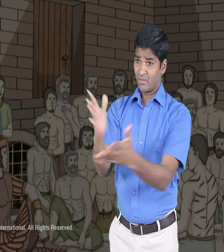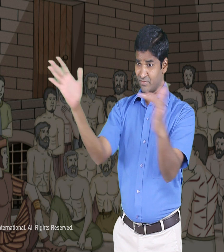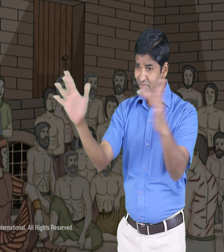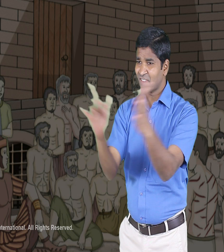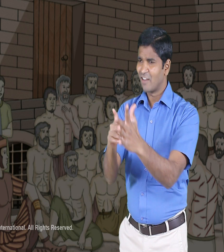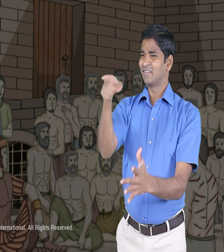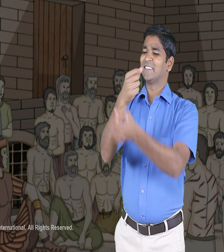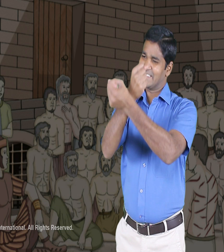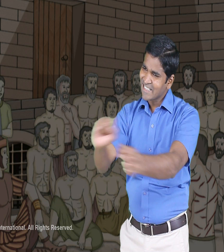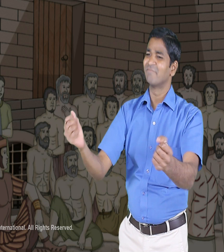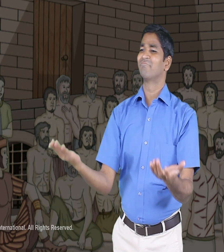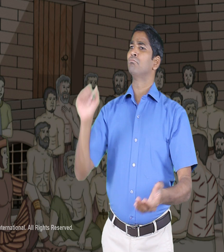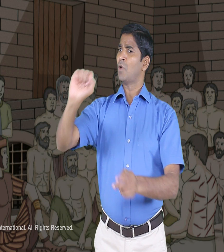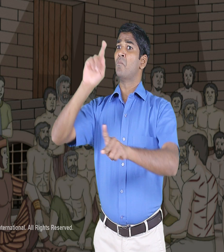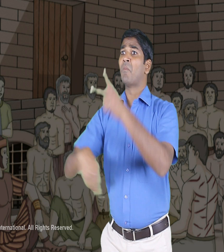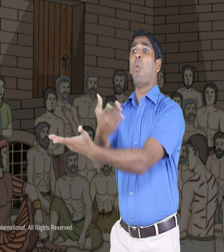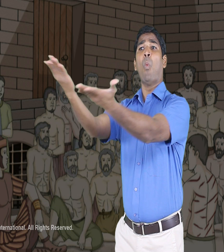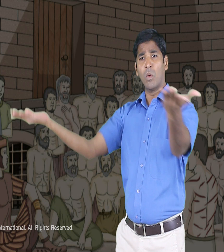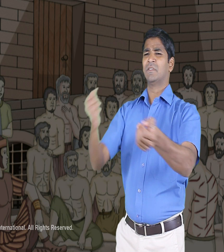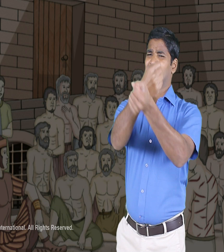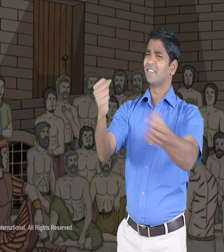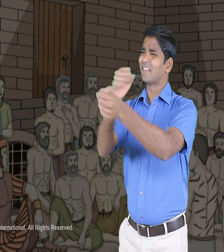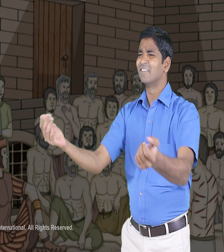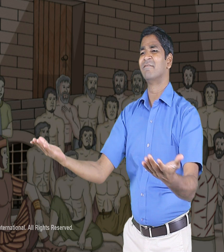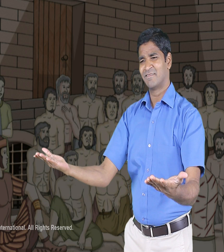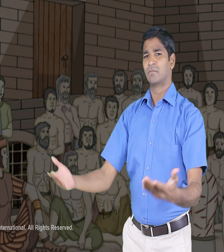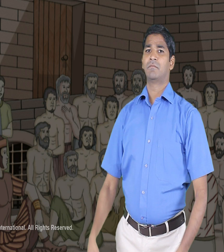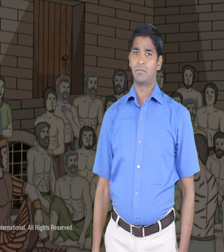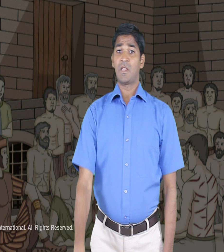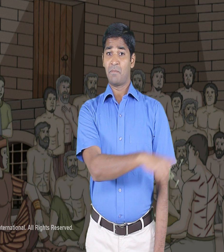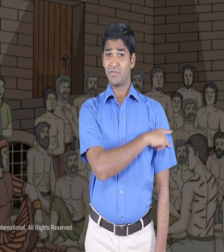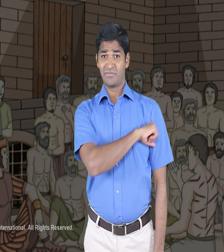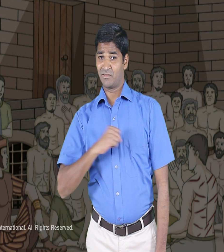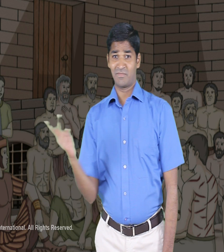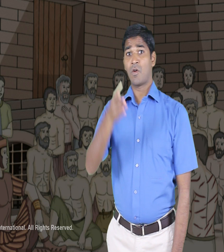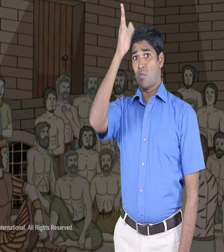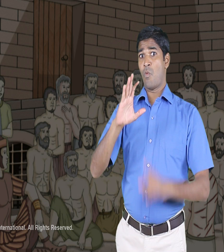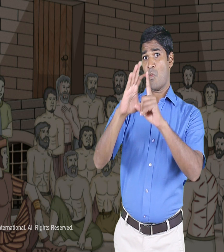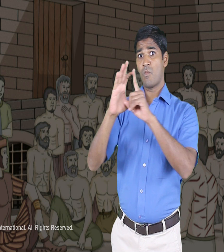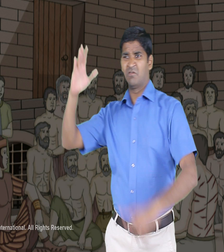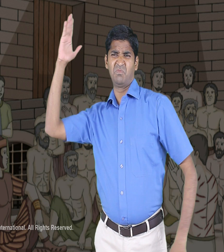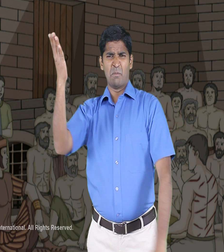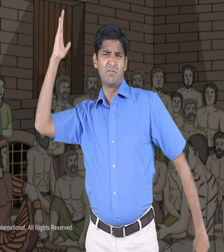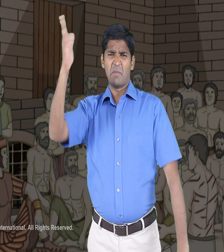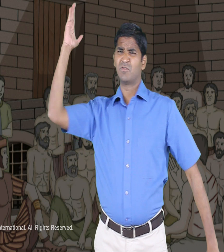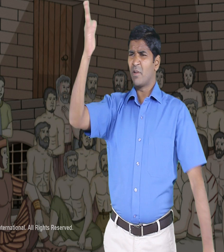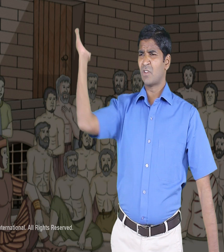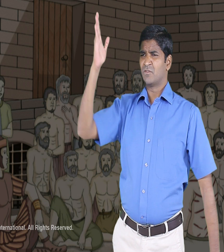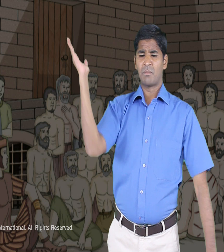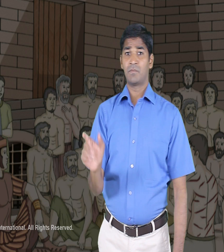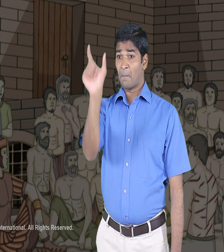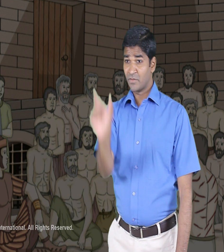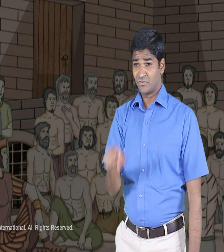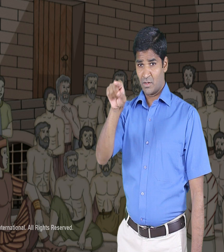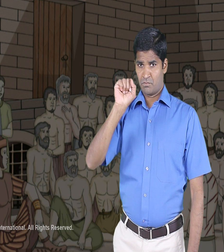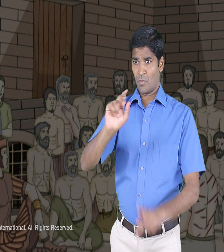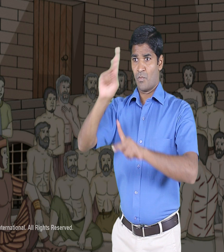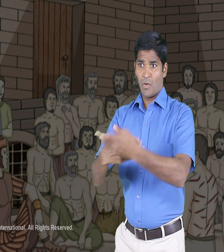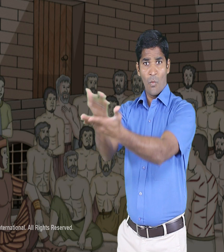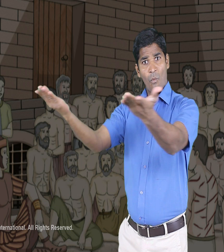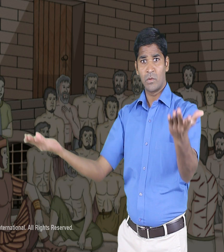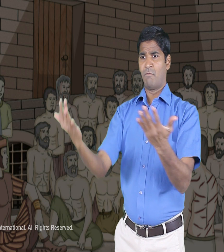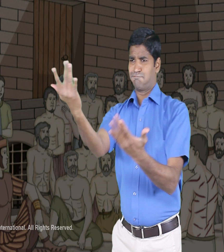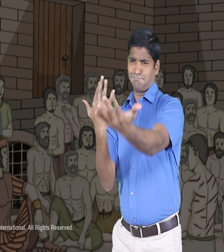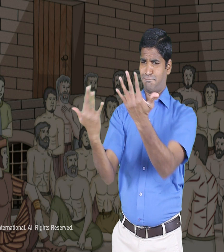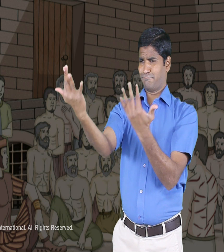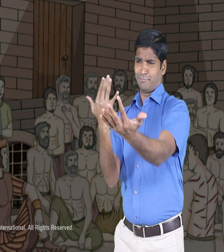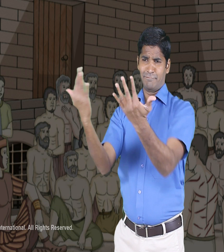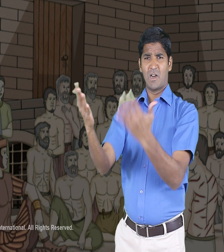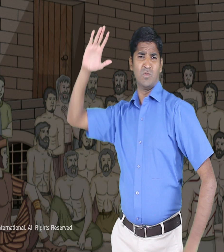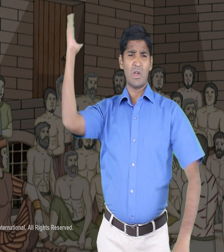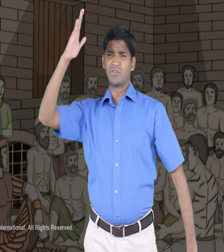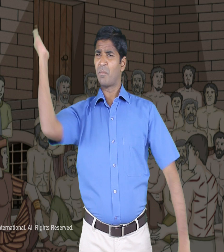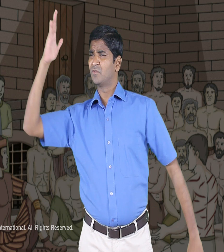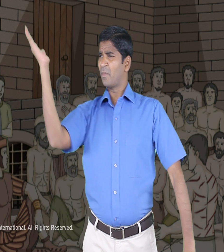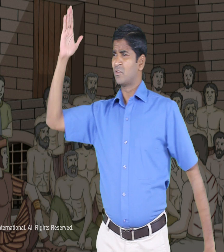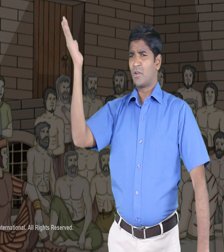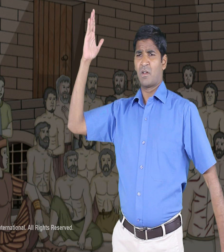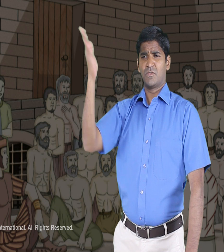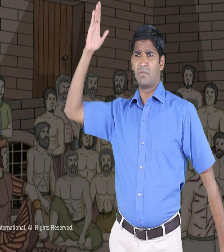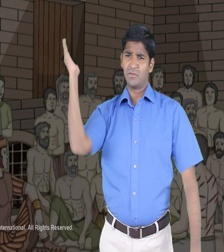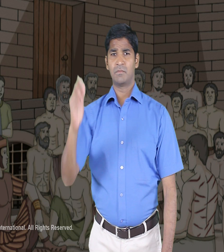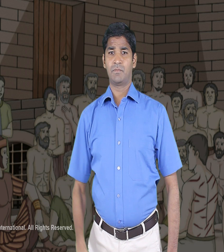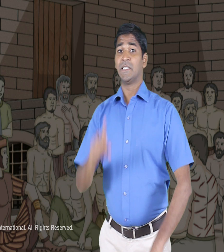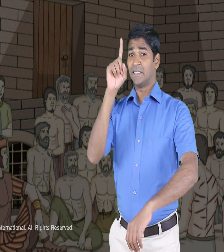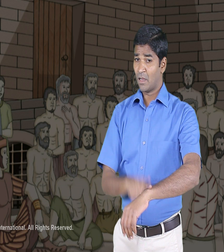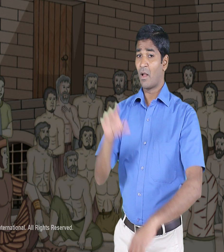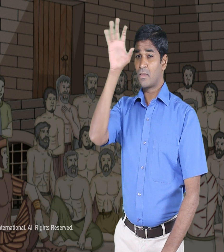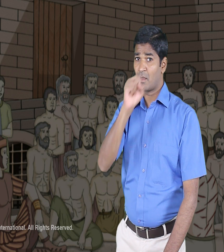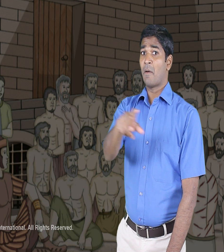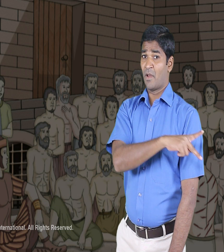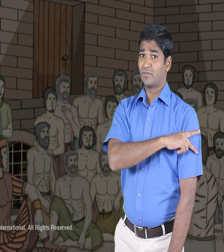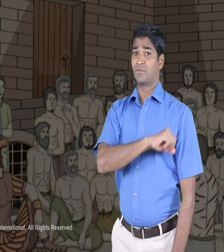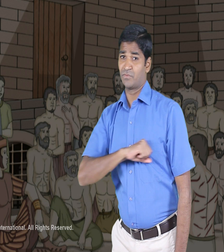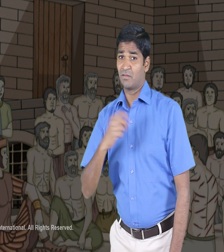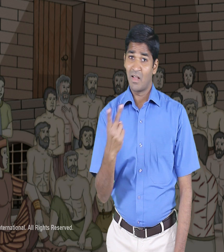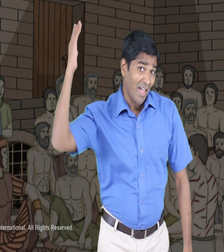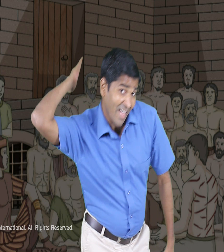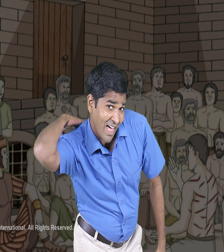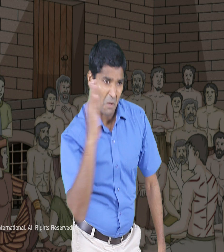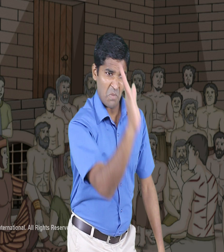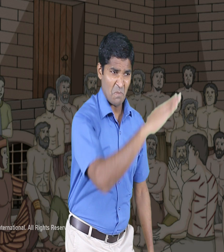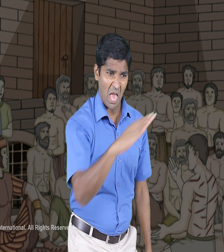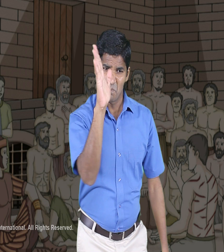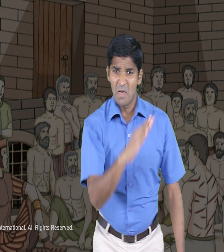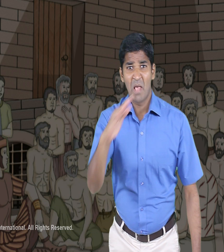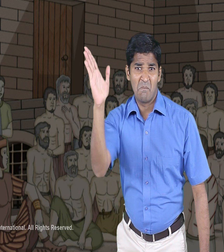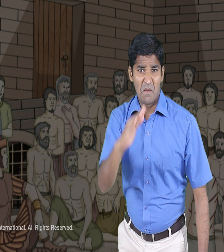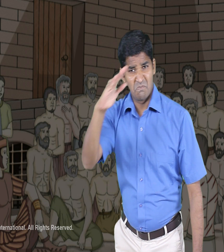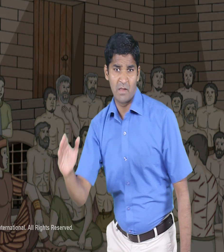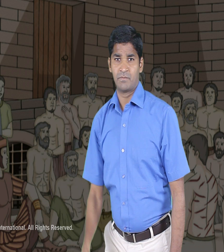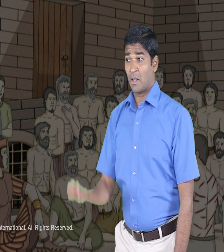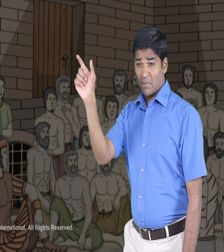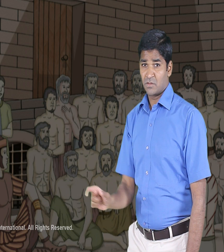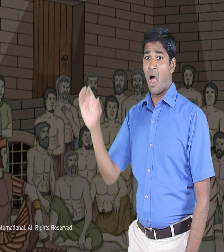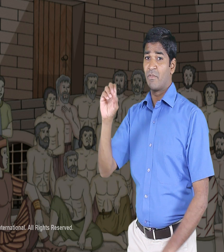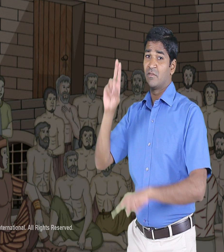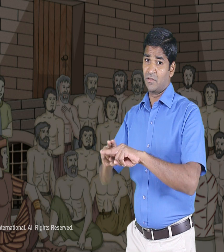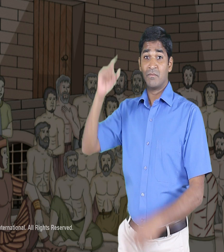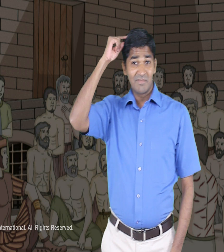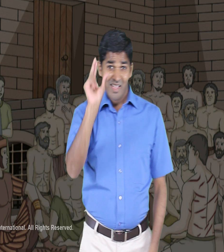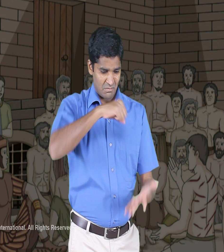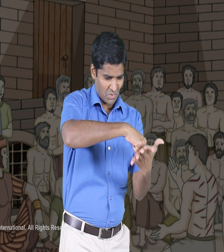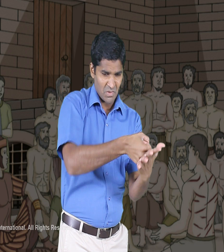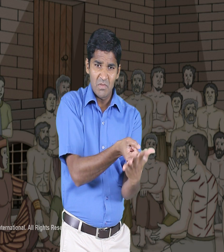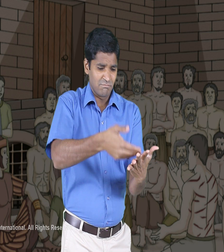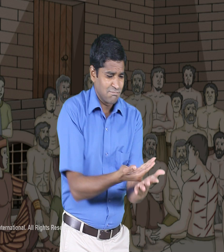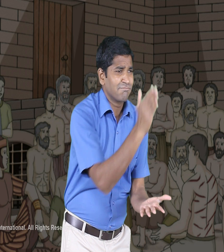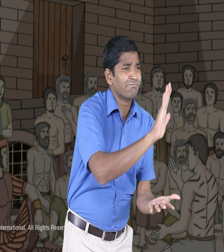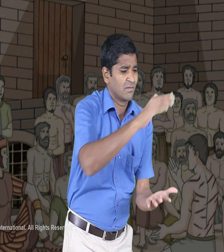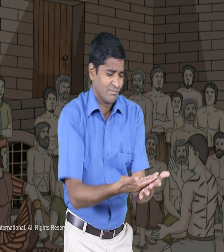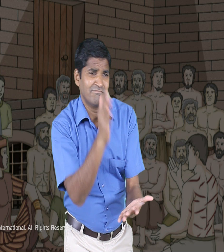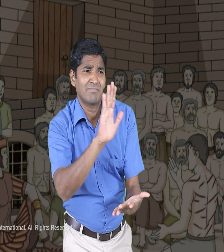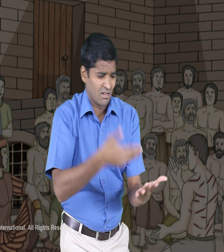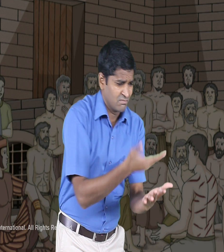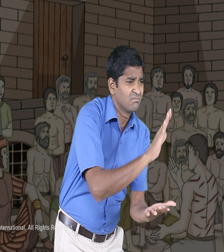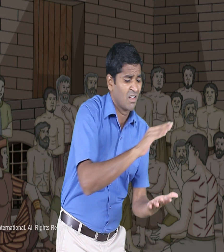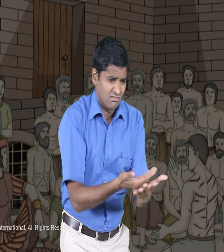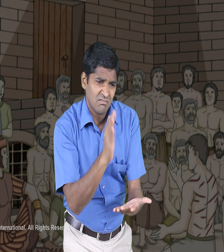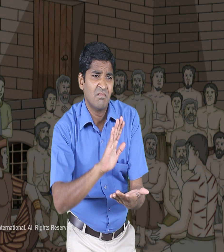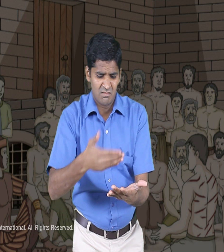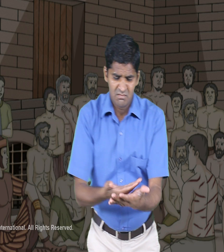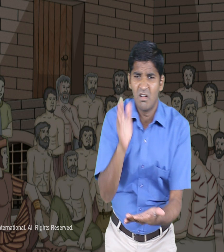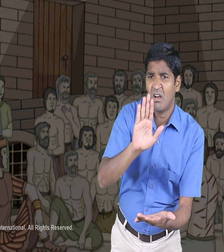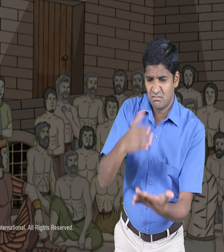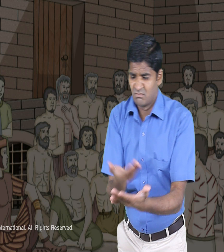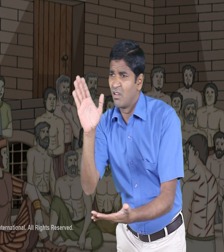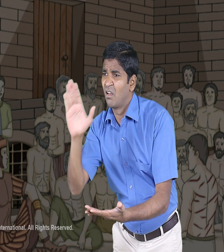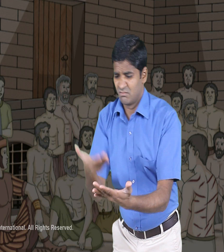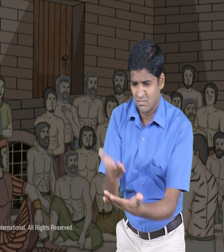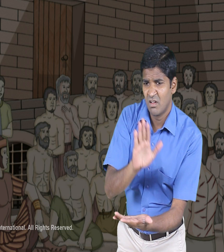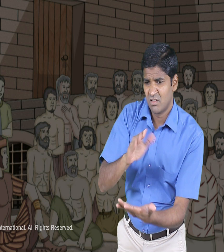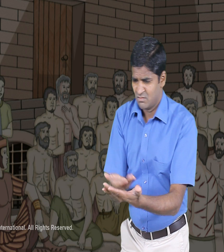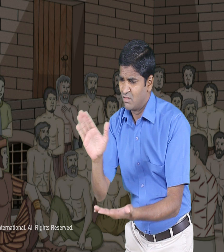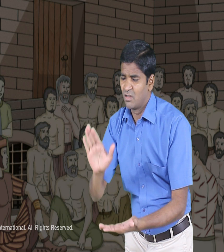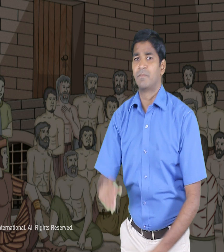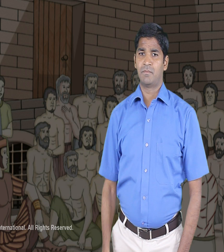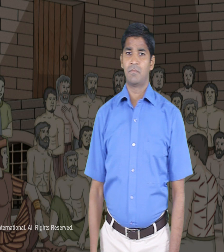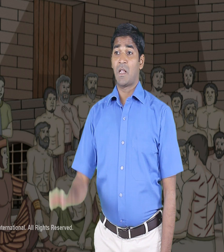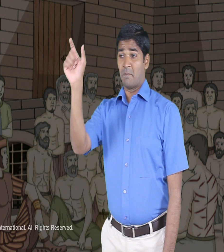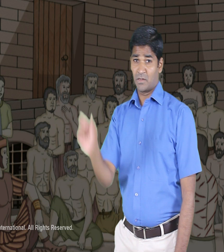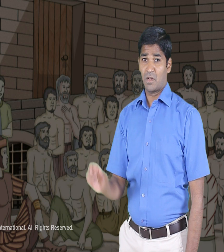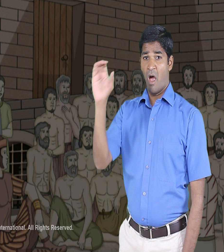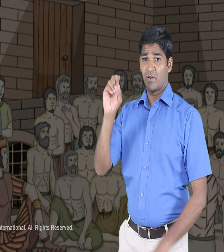They replied, “Believe in the Lord Jesus and you will be saved, you and your household.” Then Paul and Silas spoke the word of the Lord to him and to everyone in his house.